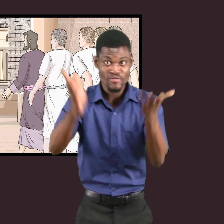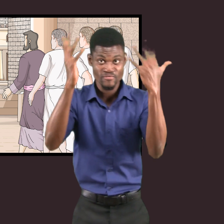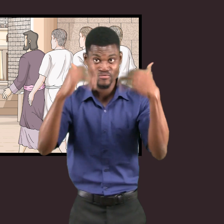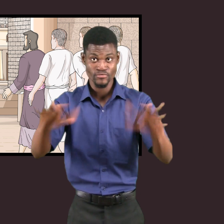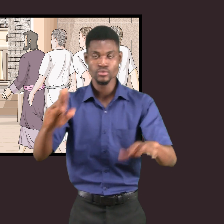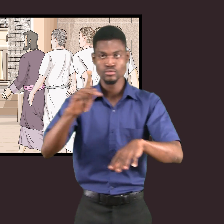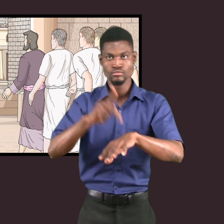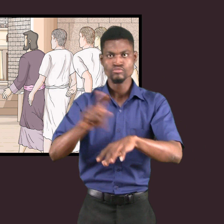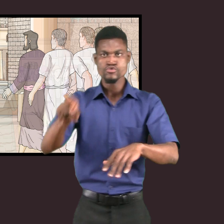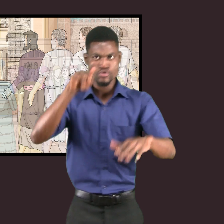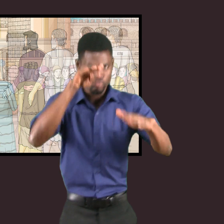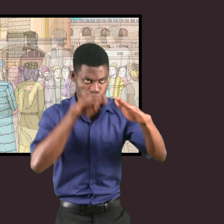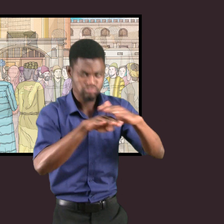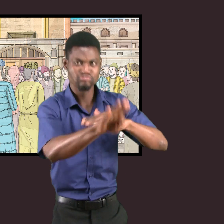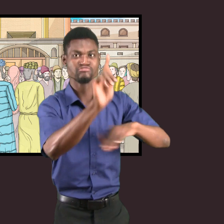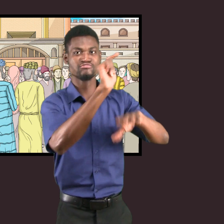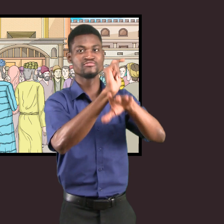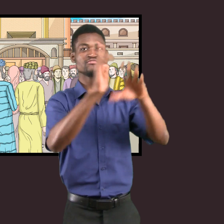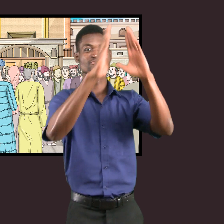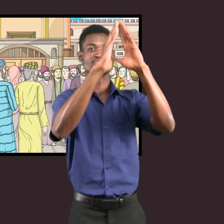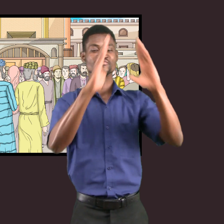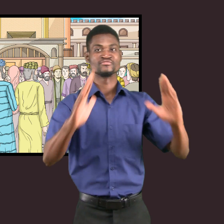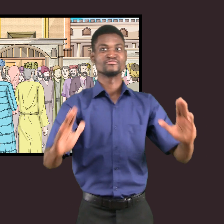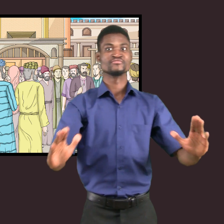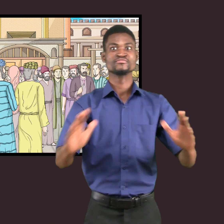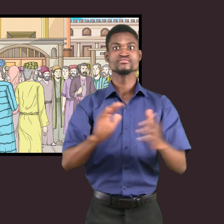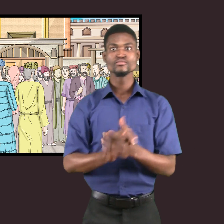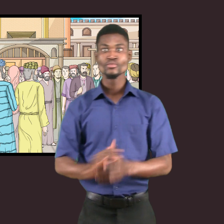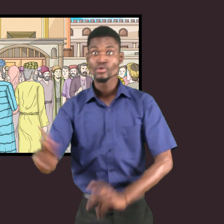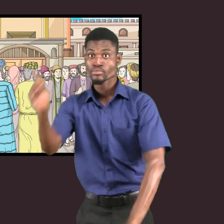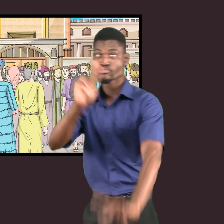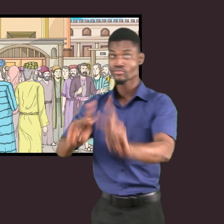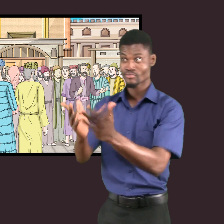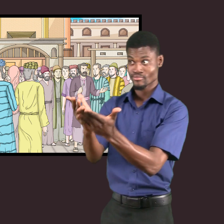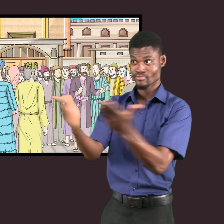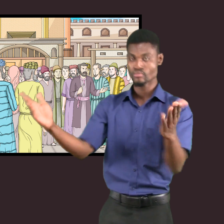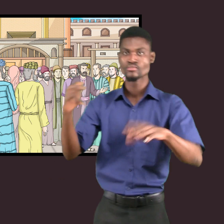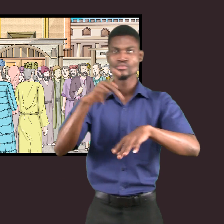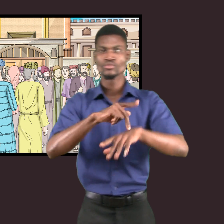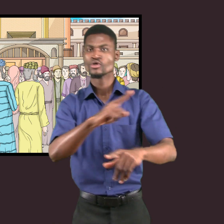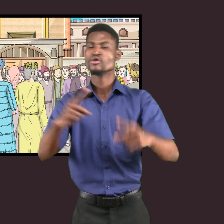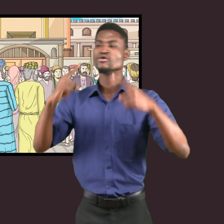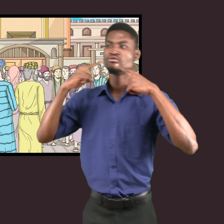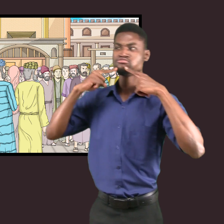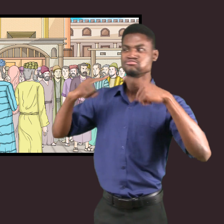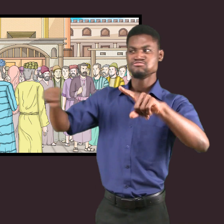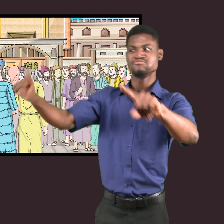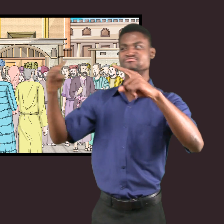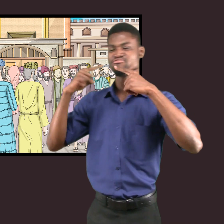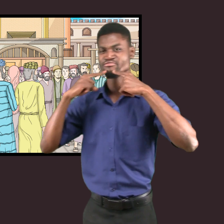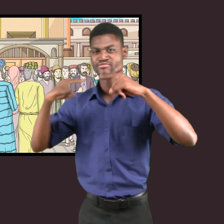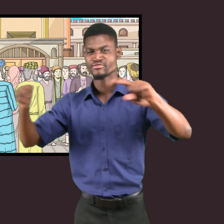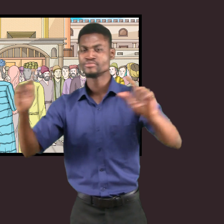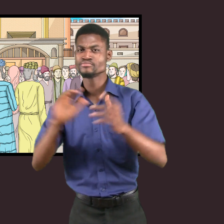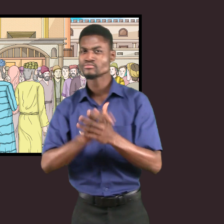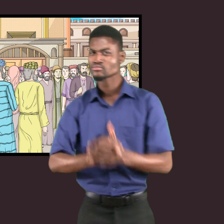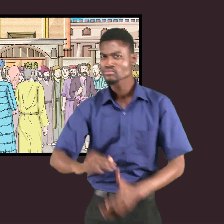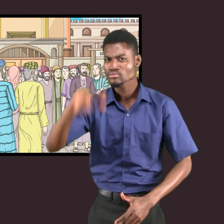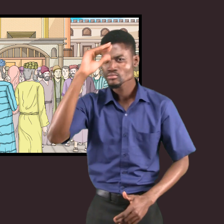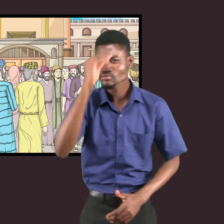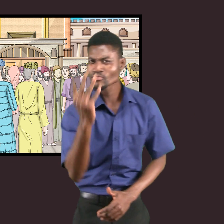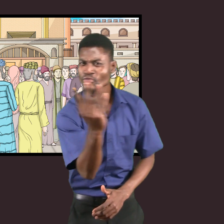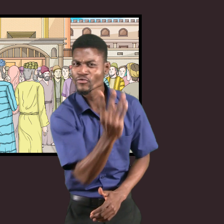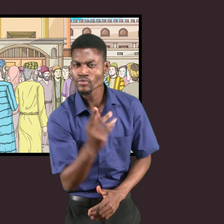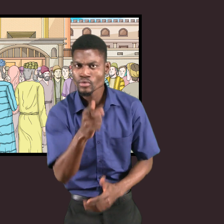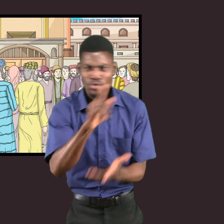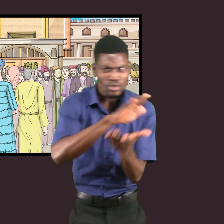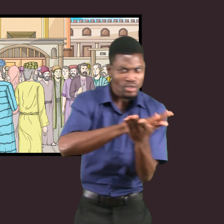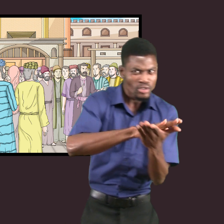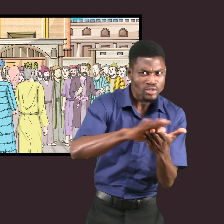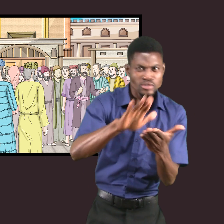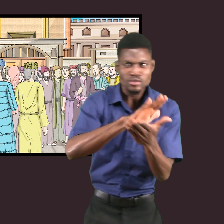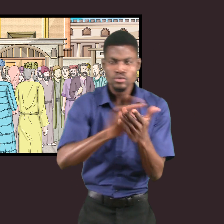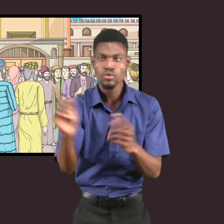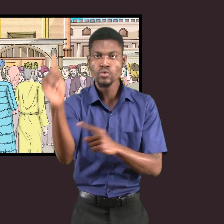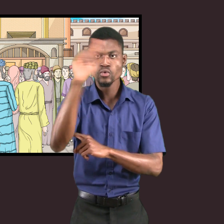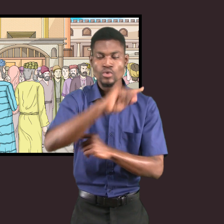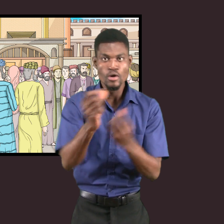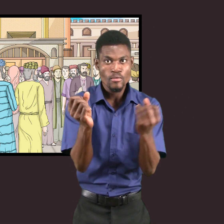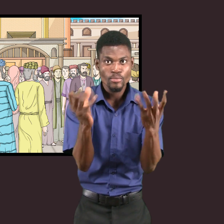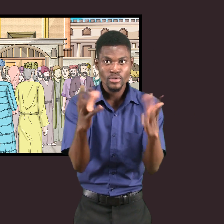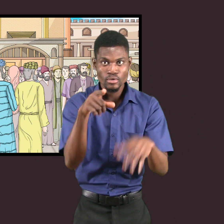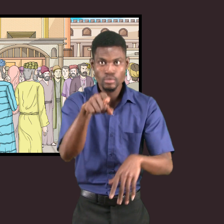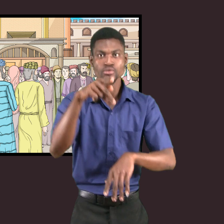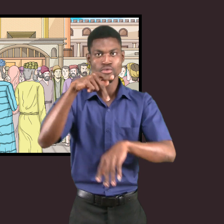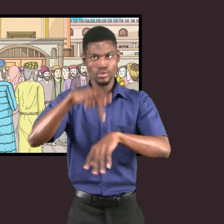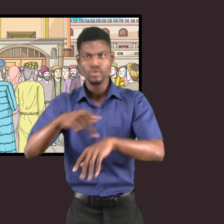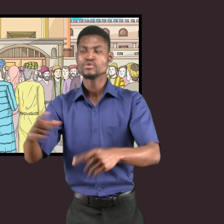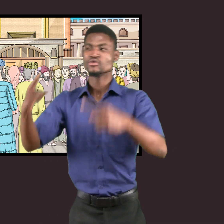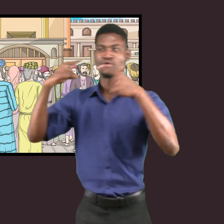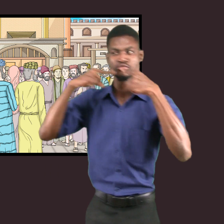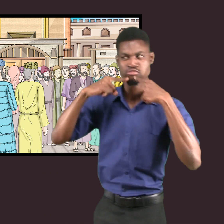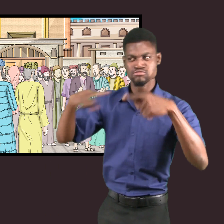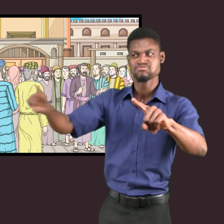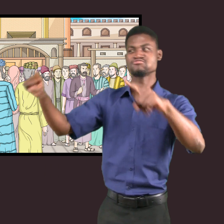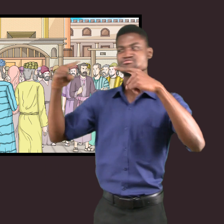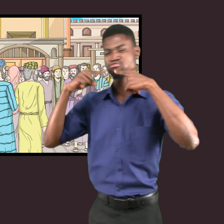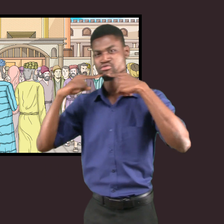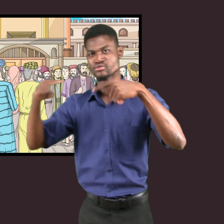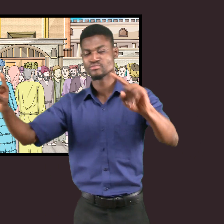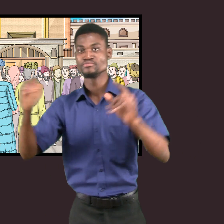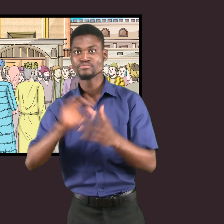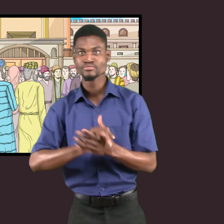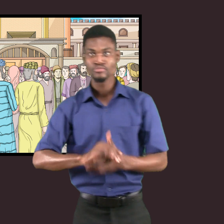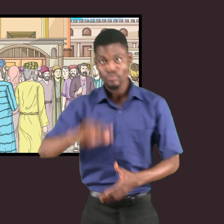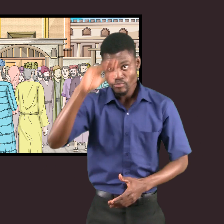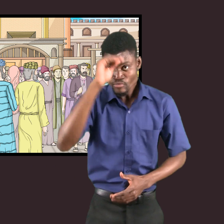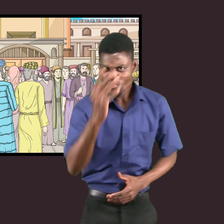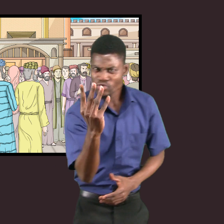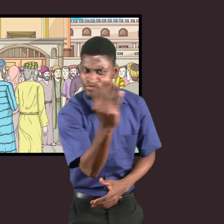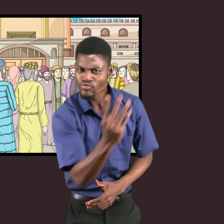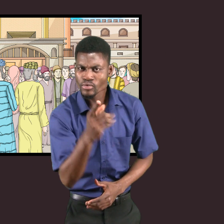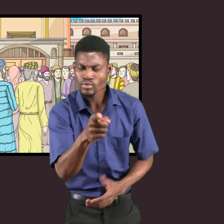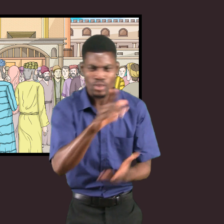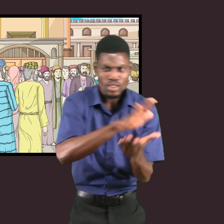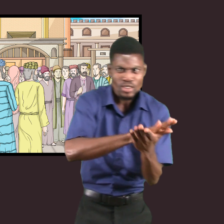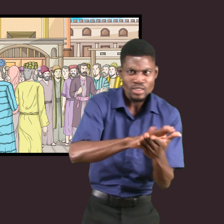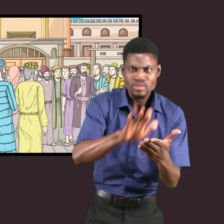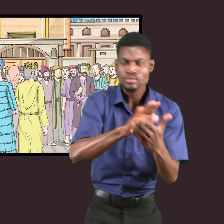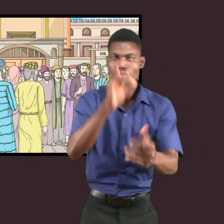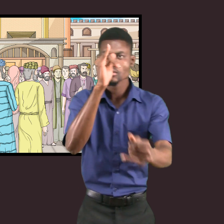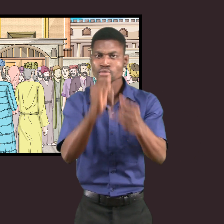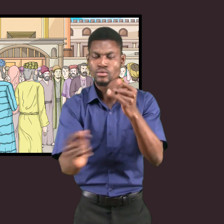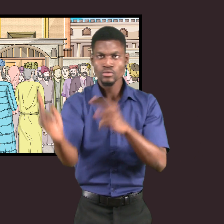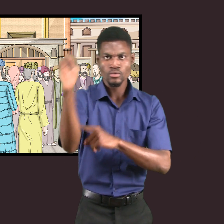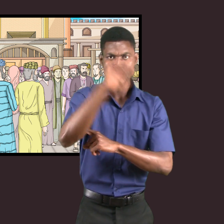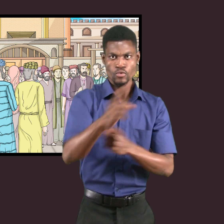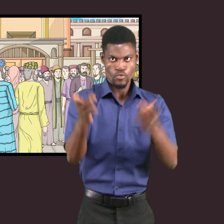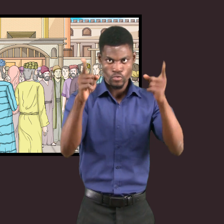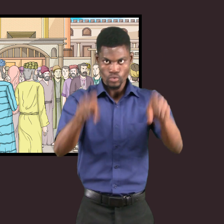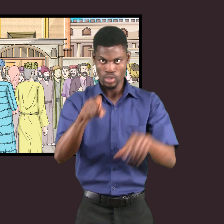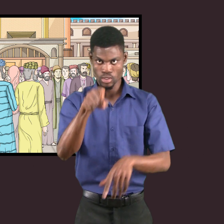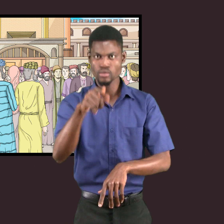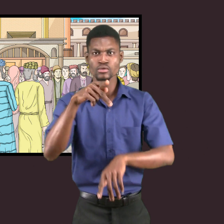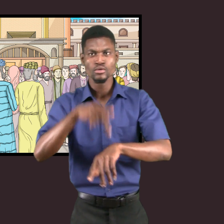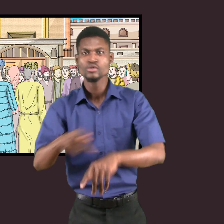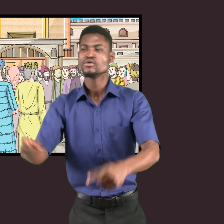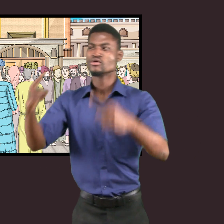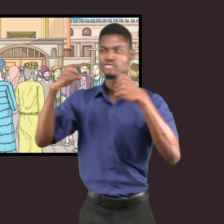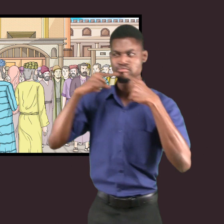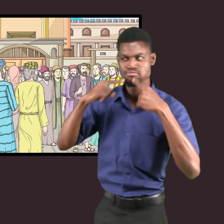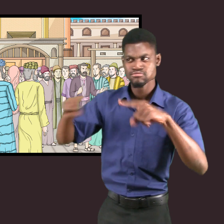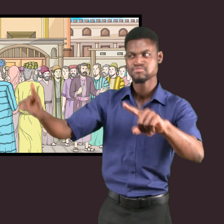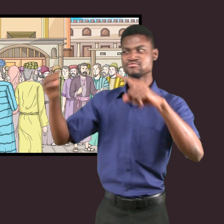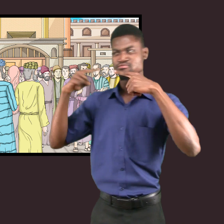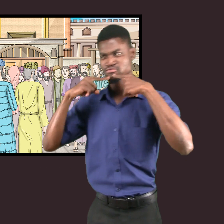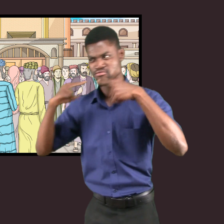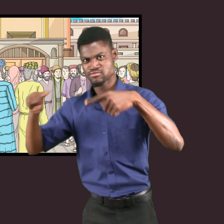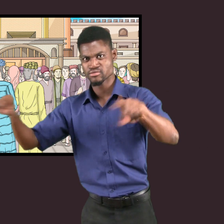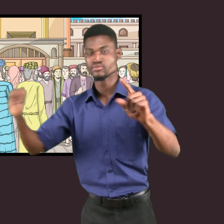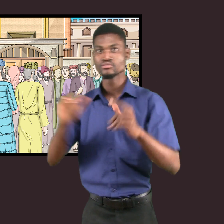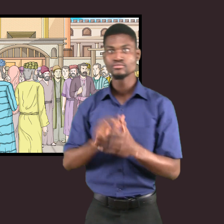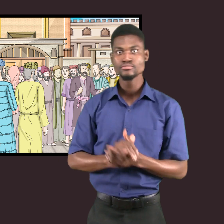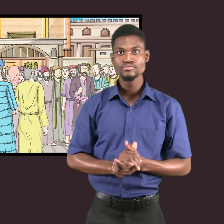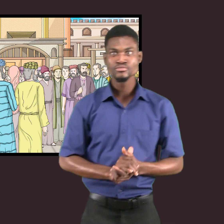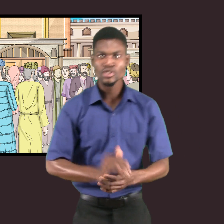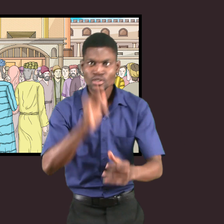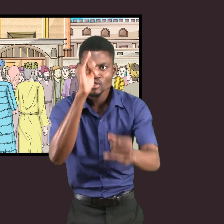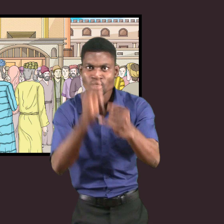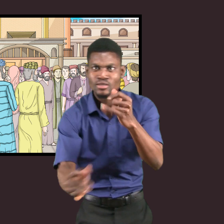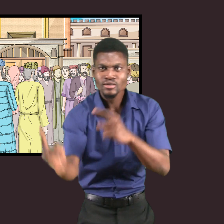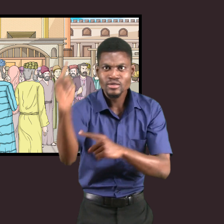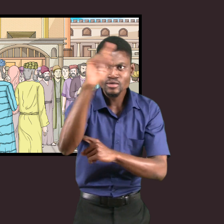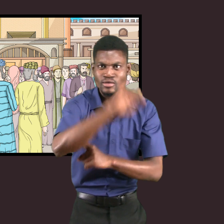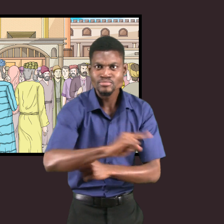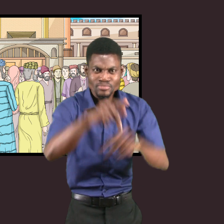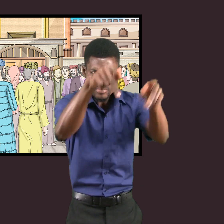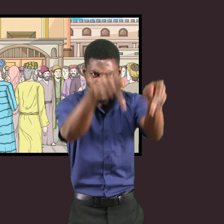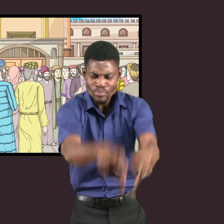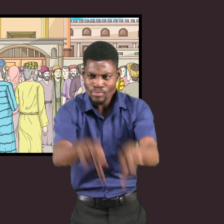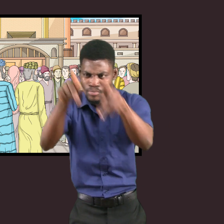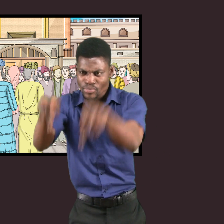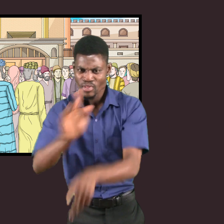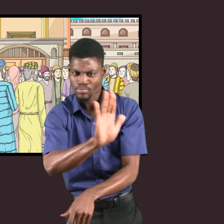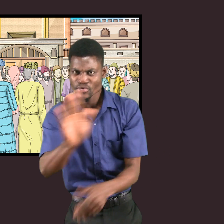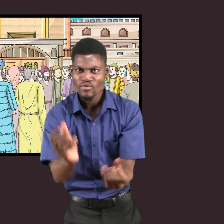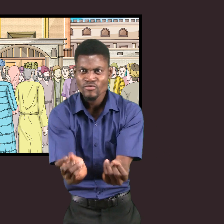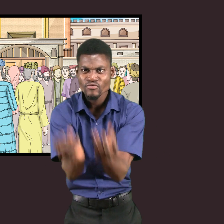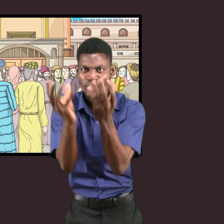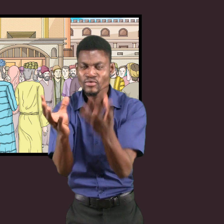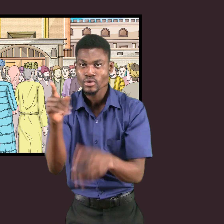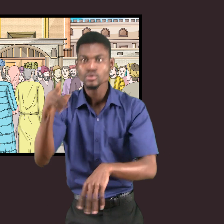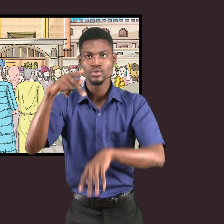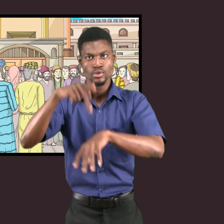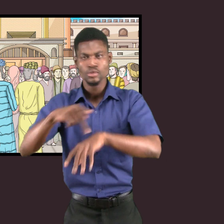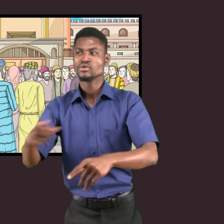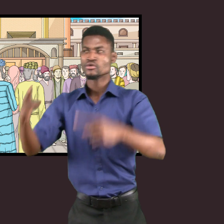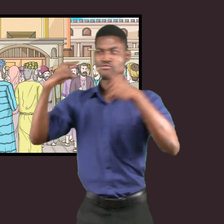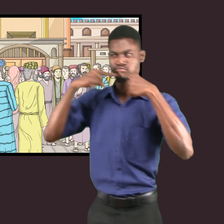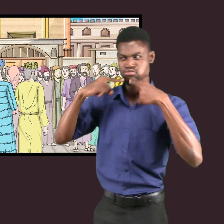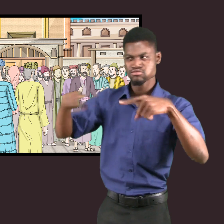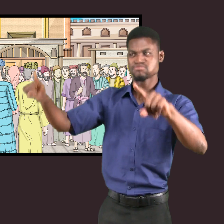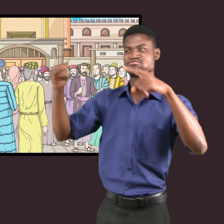When the seven days were almost over, some Jews from the province of Asia saw Paul at the temple.